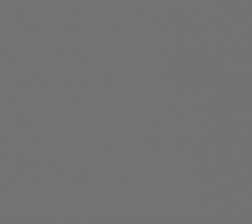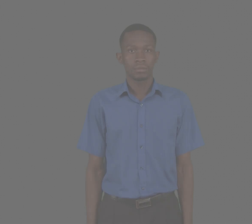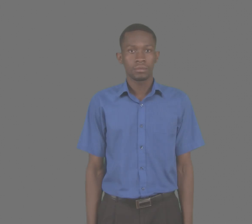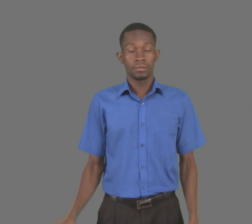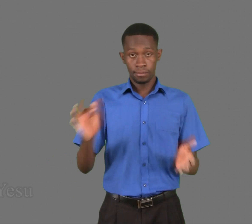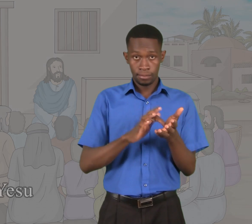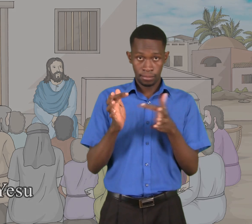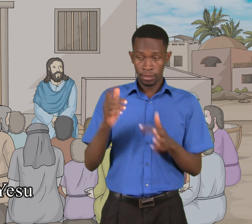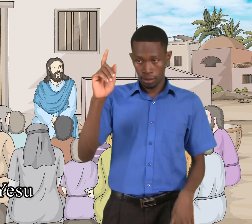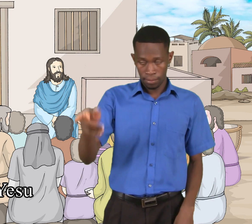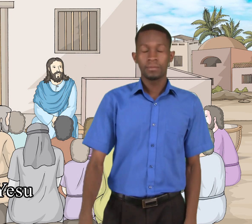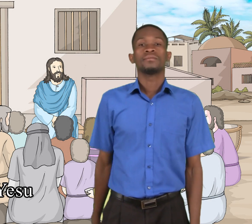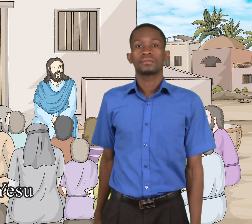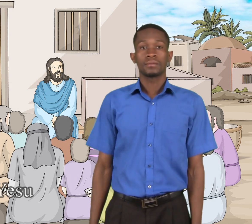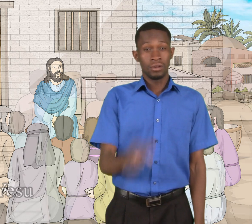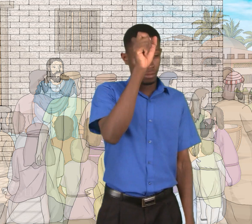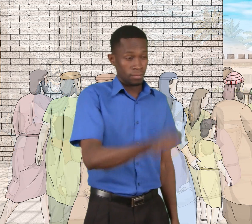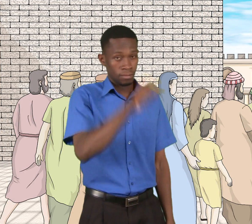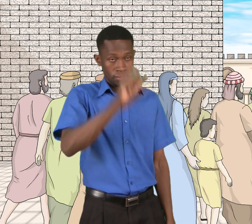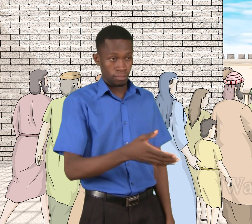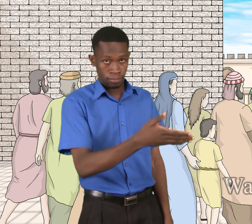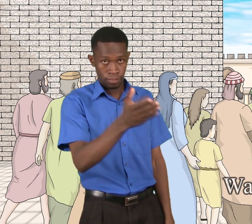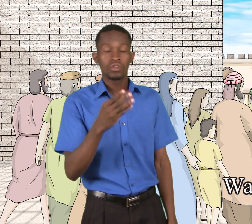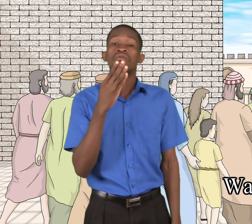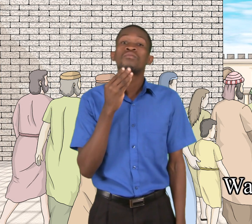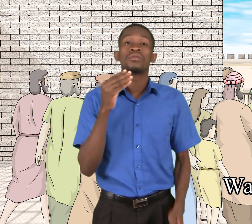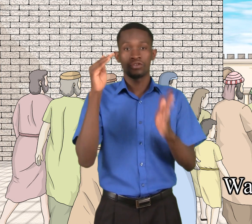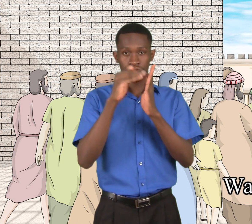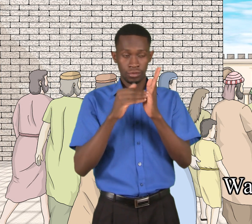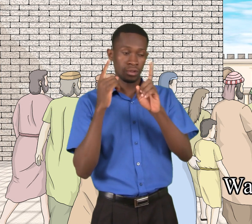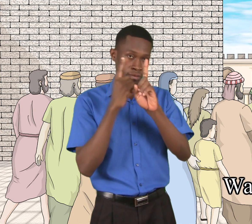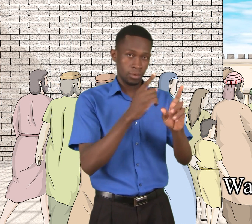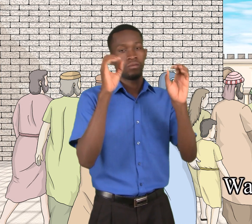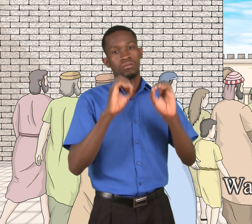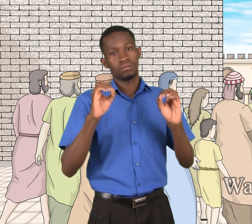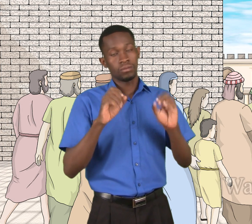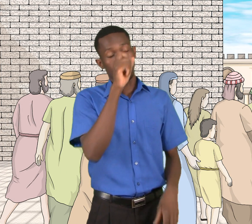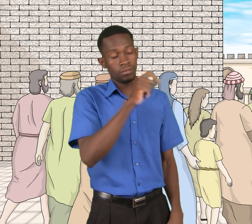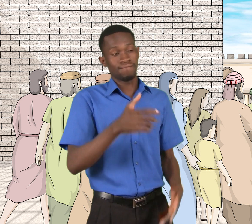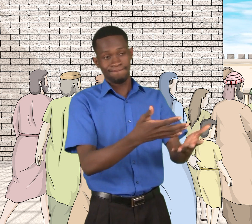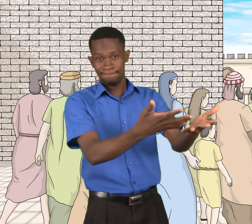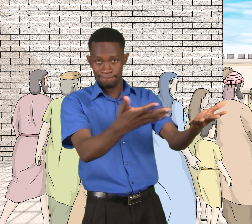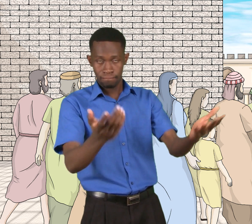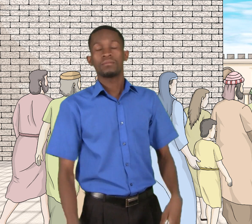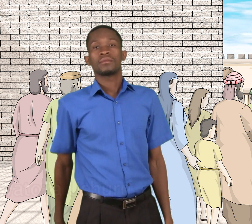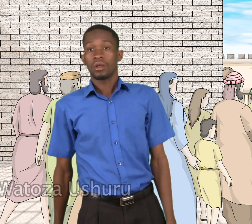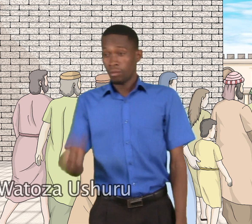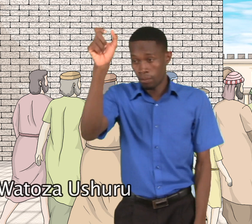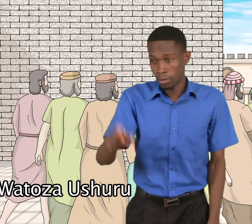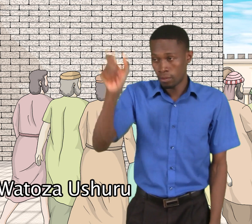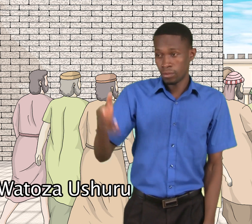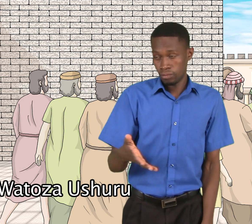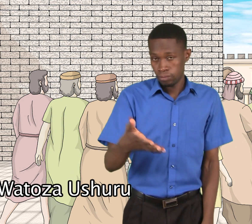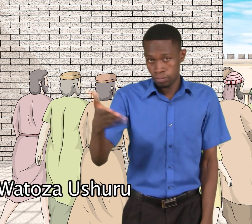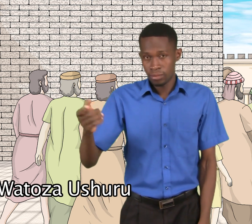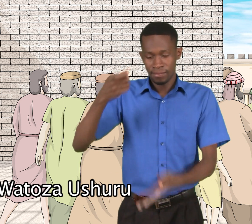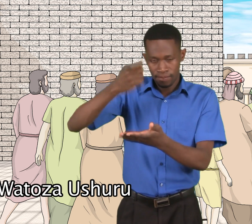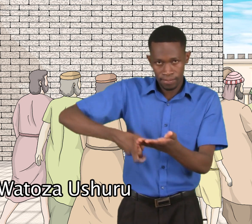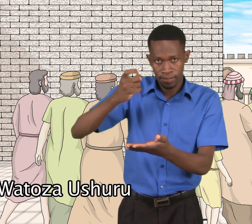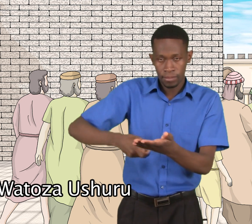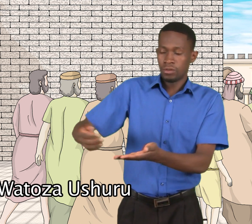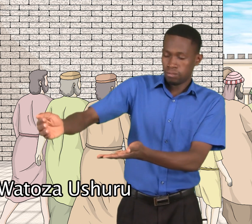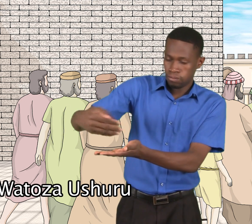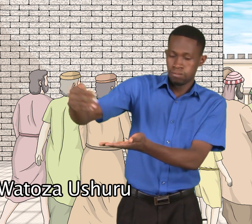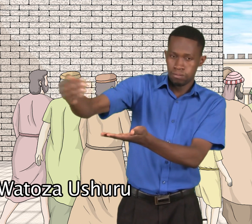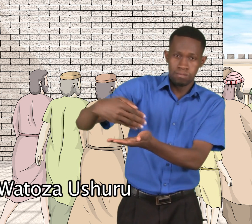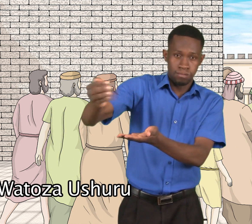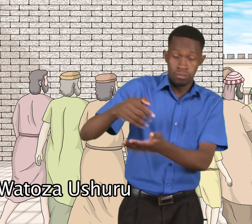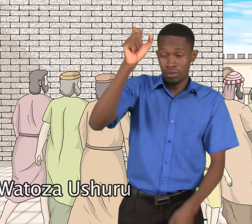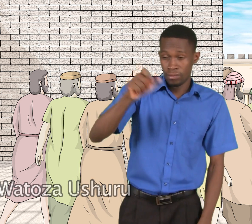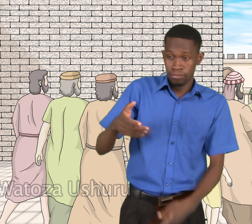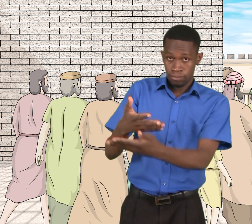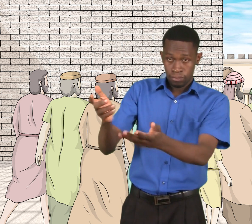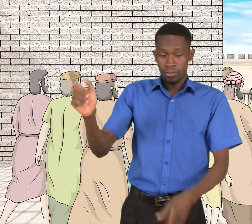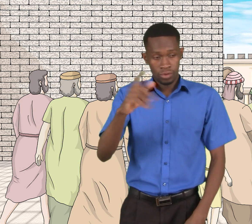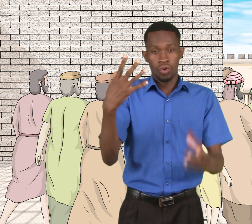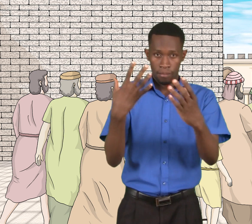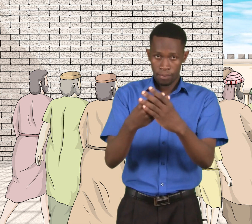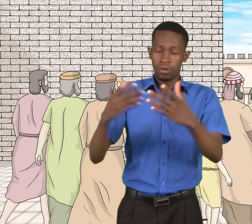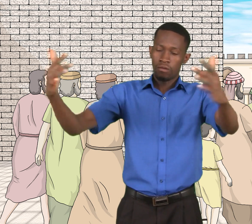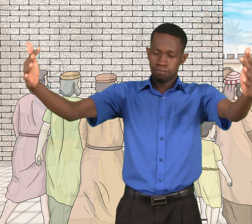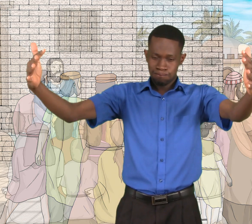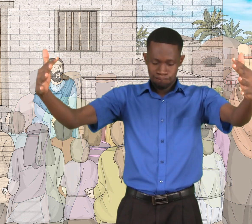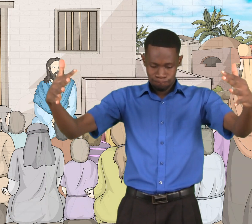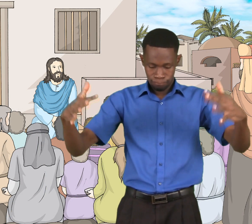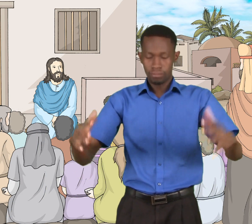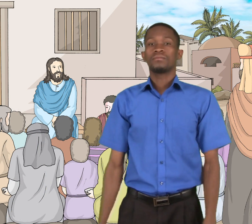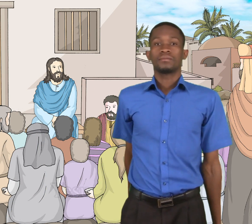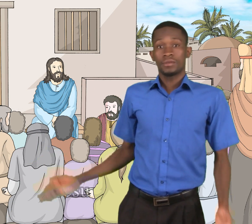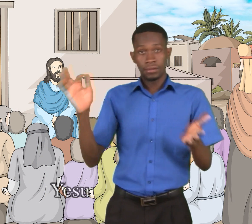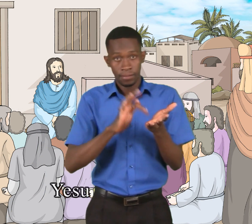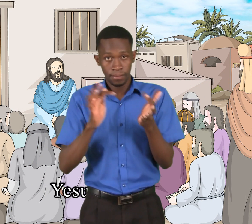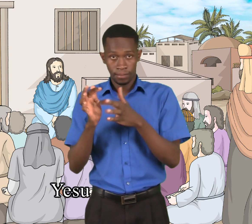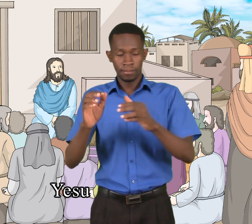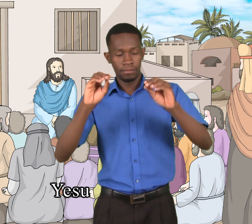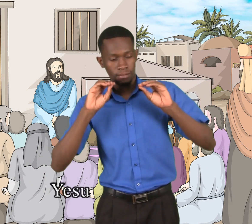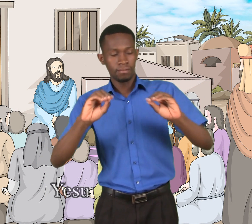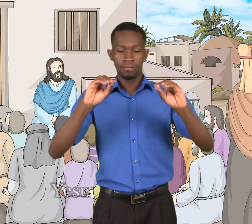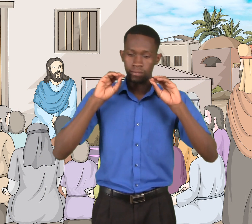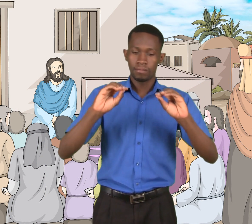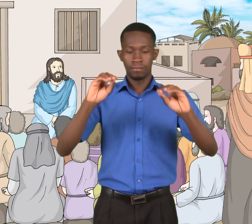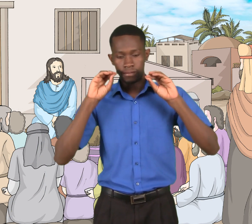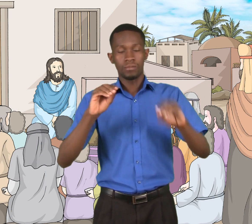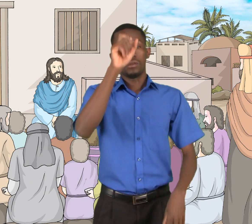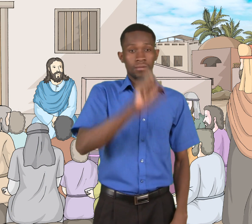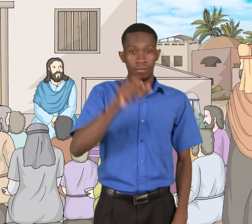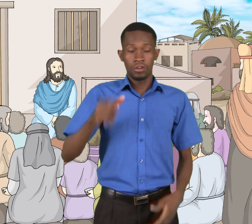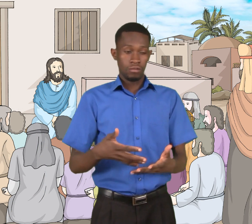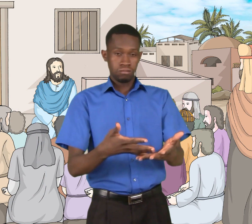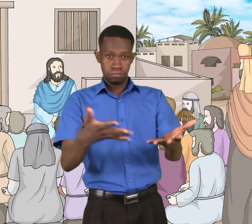Now all the tax collectors and sinners were gathering around to listen to Jesus.